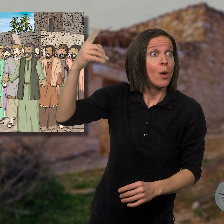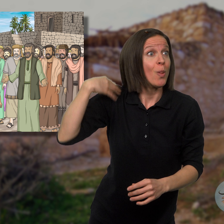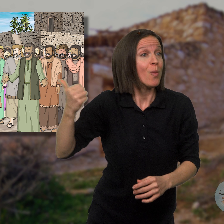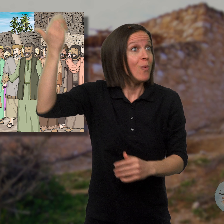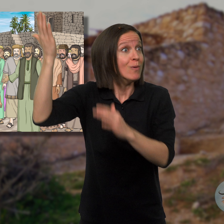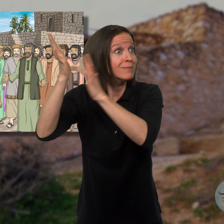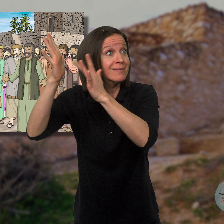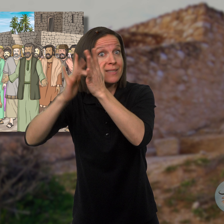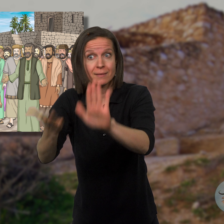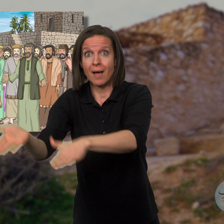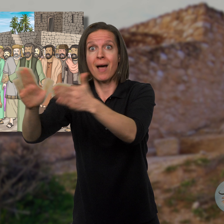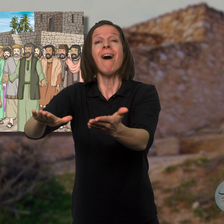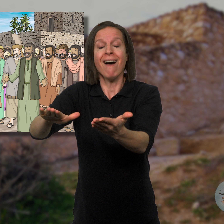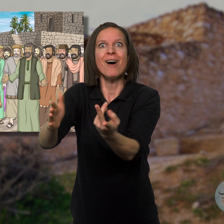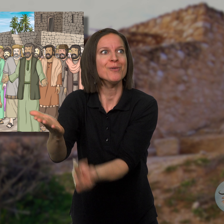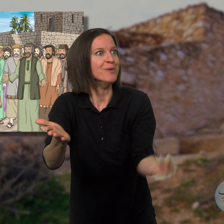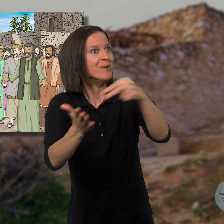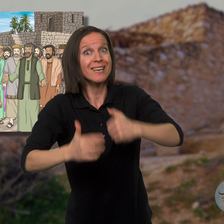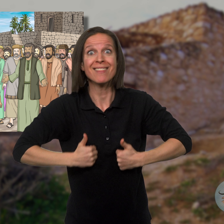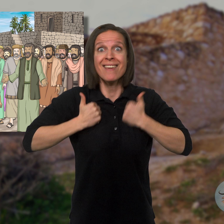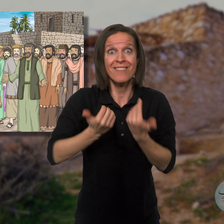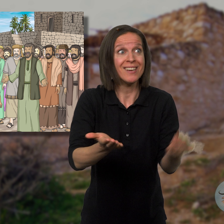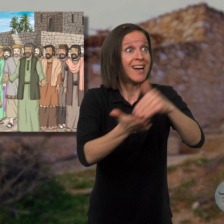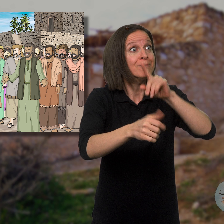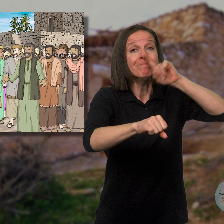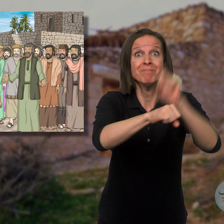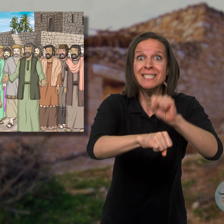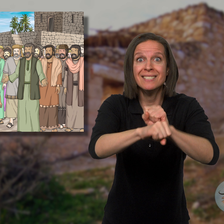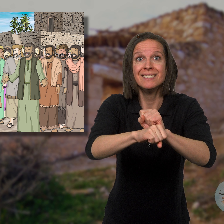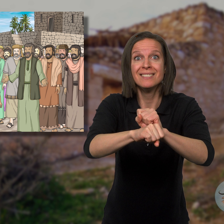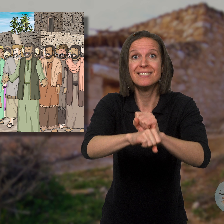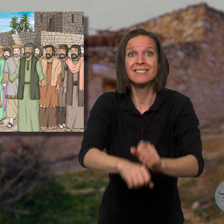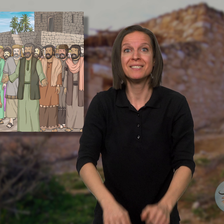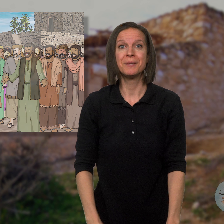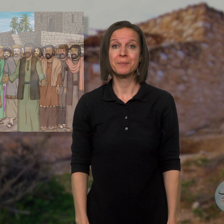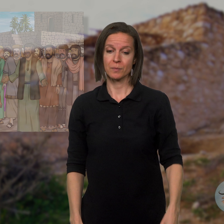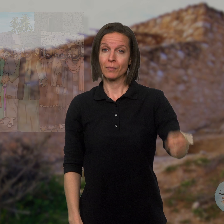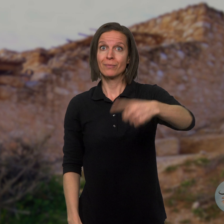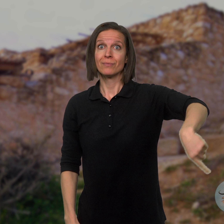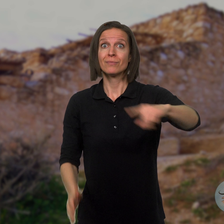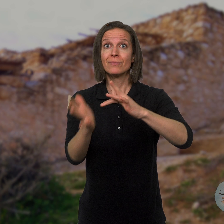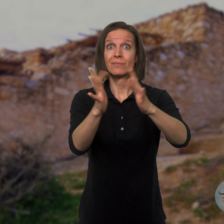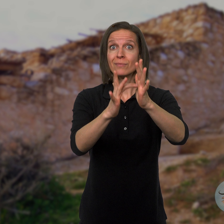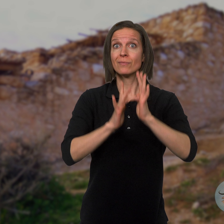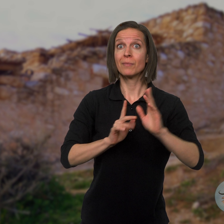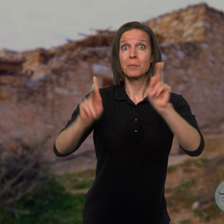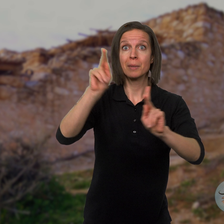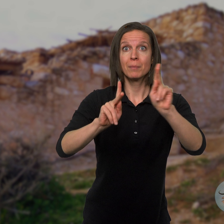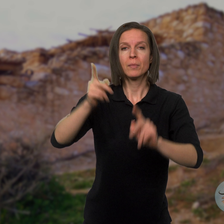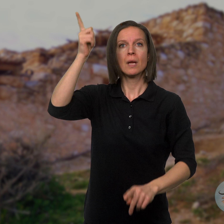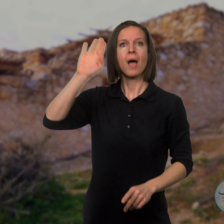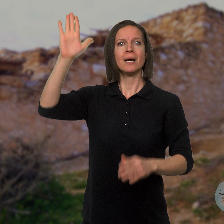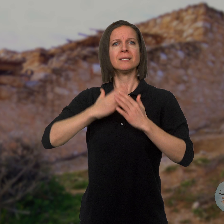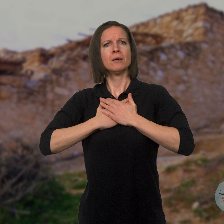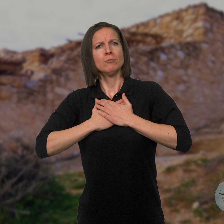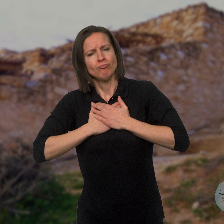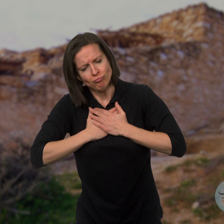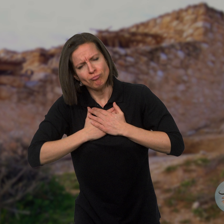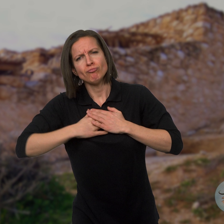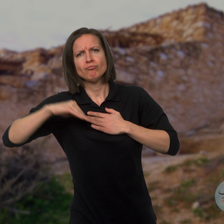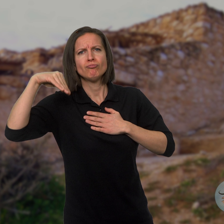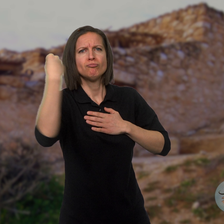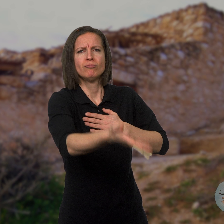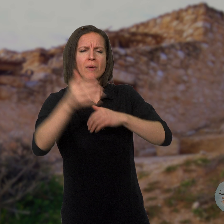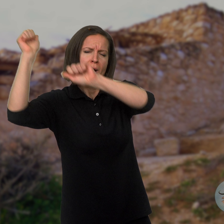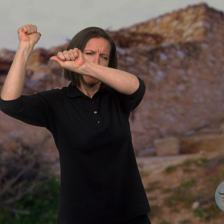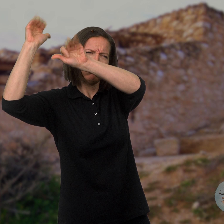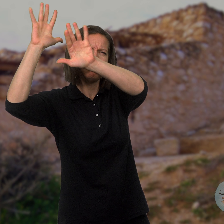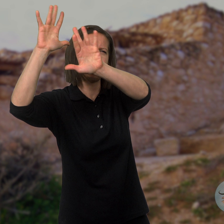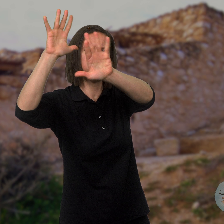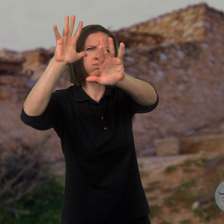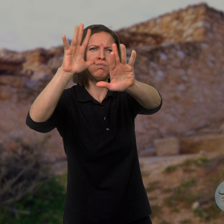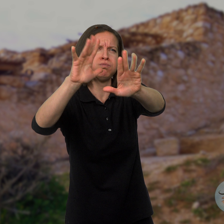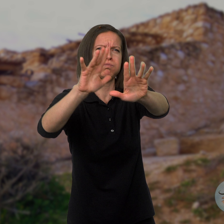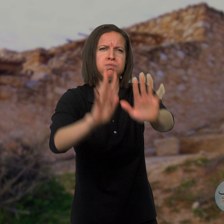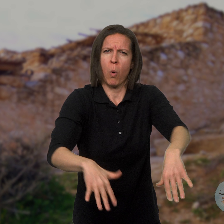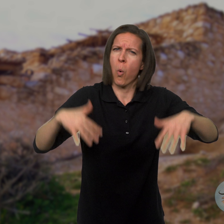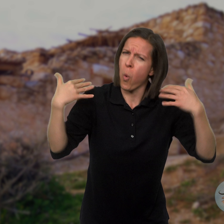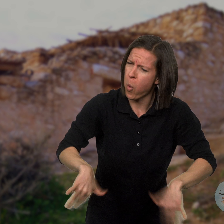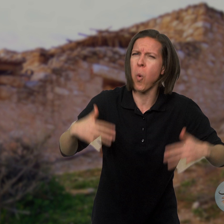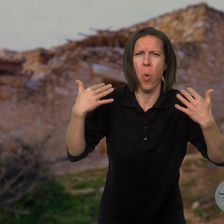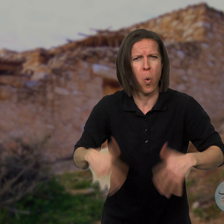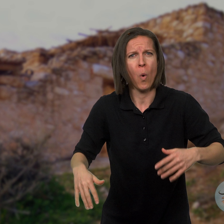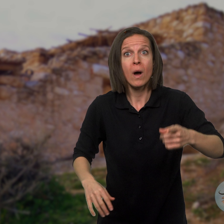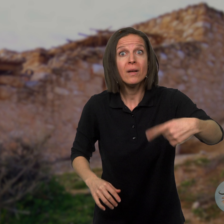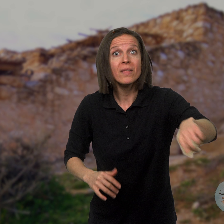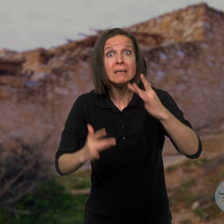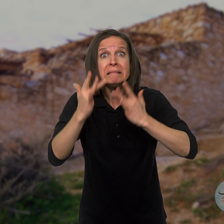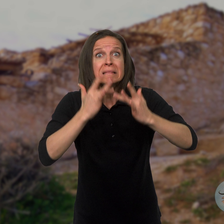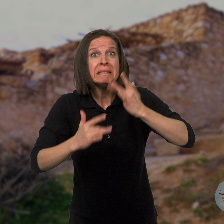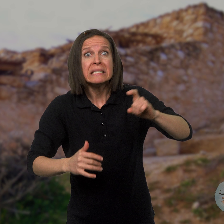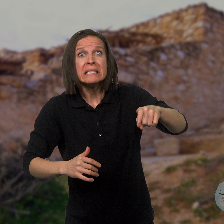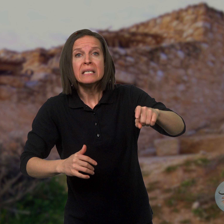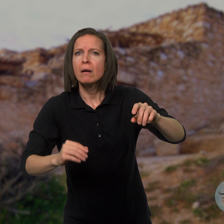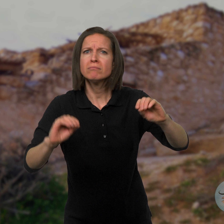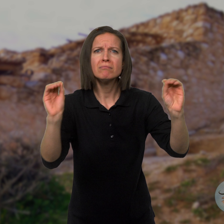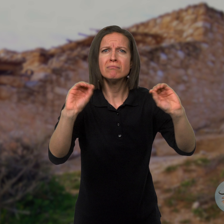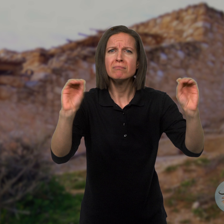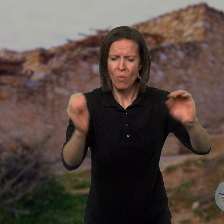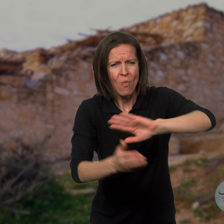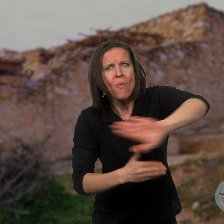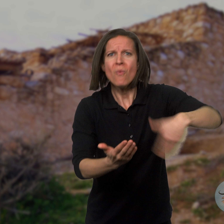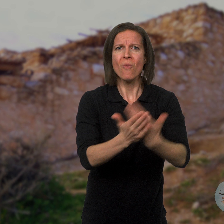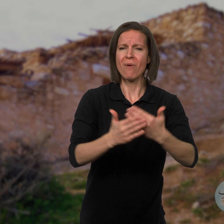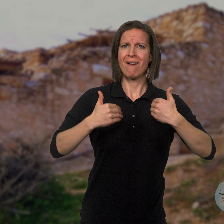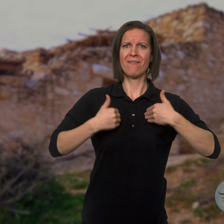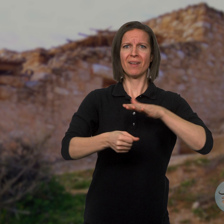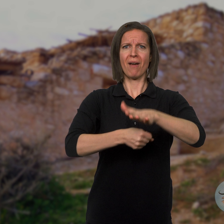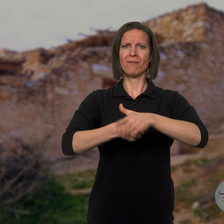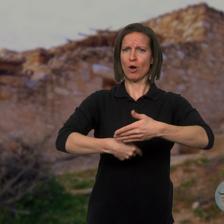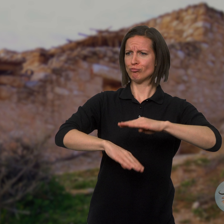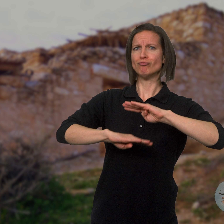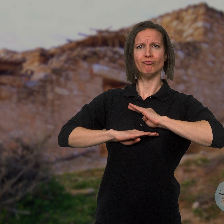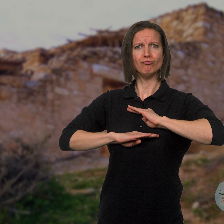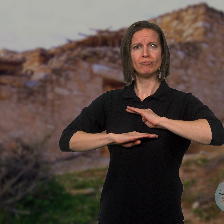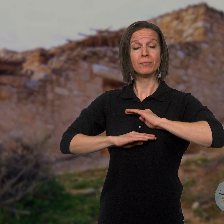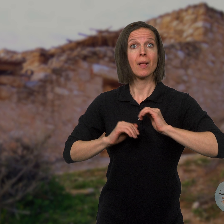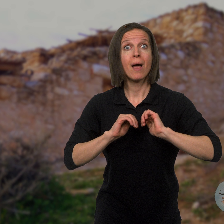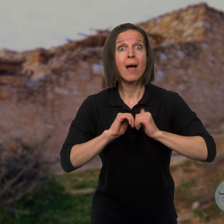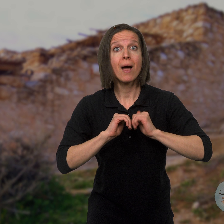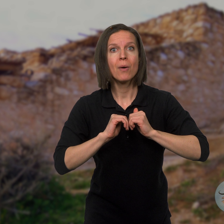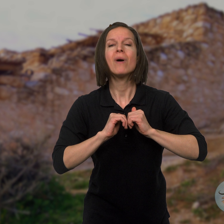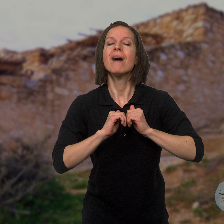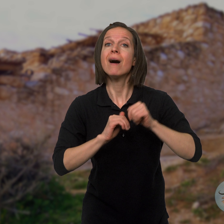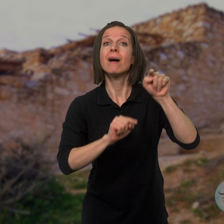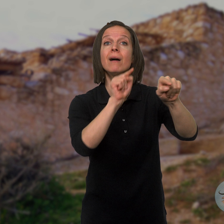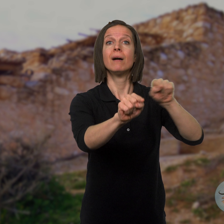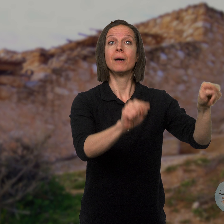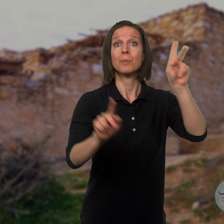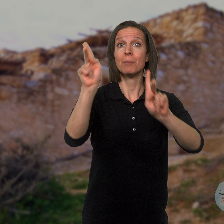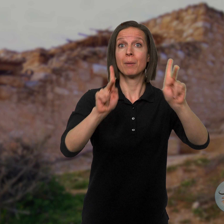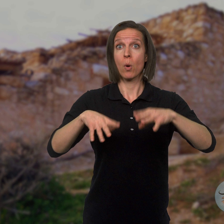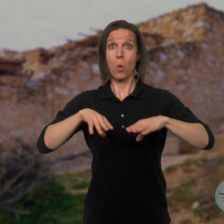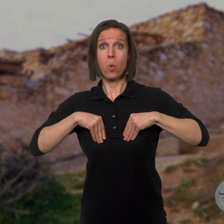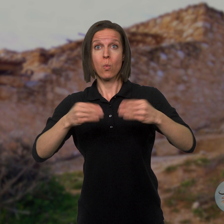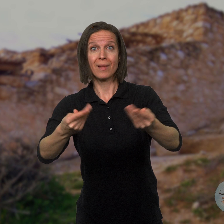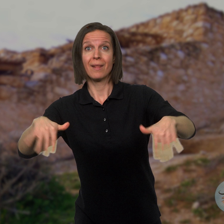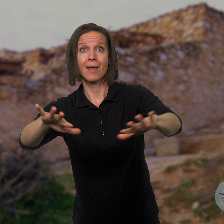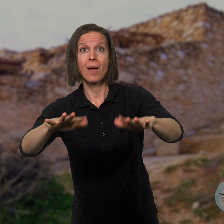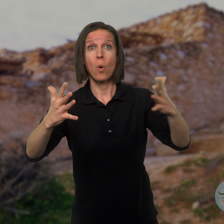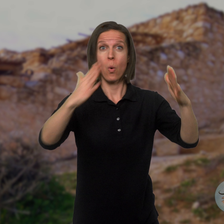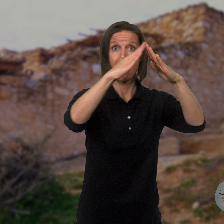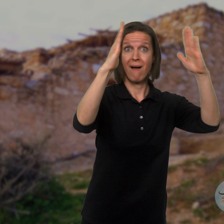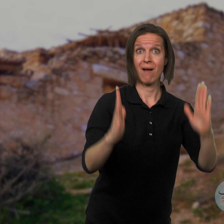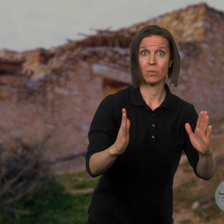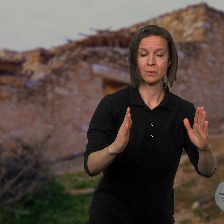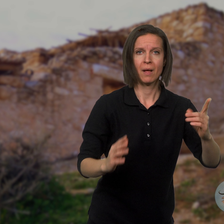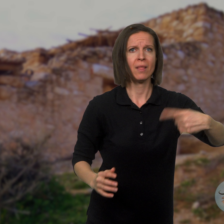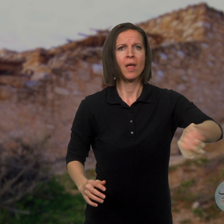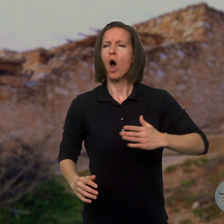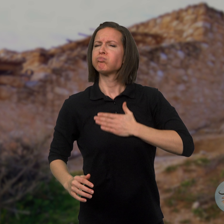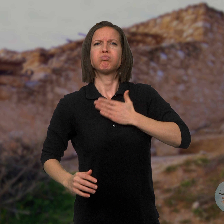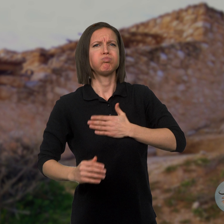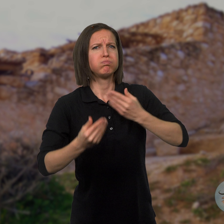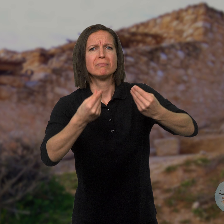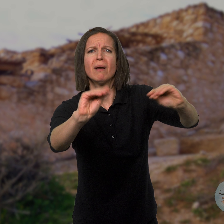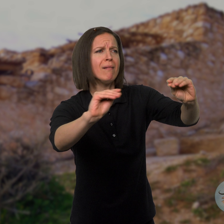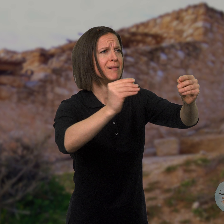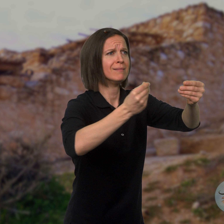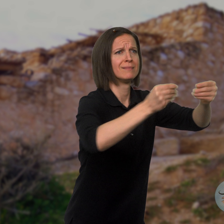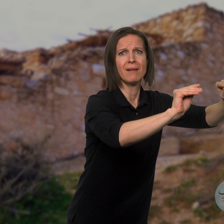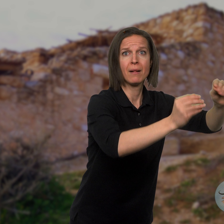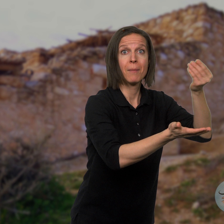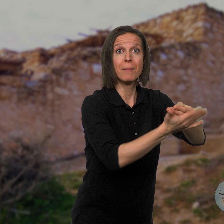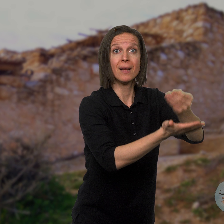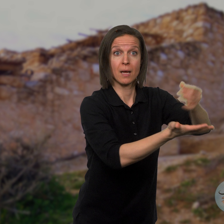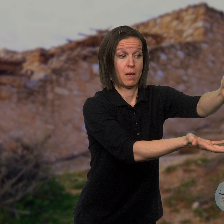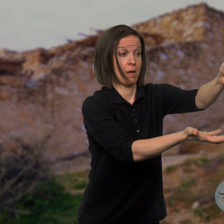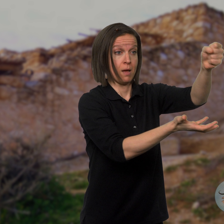With great power the apostles continued to give their testimony about the resurrection of the Lord Jesus.